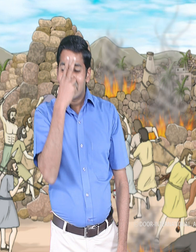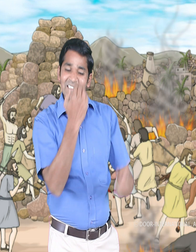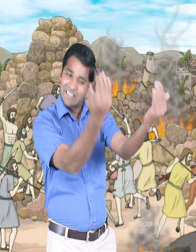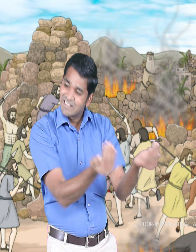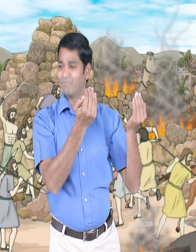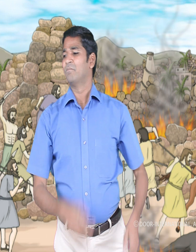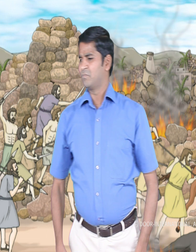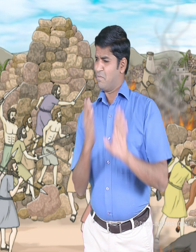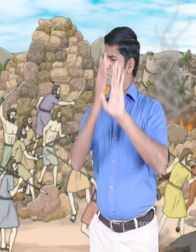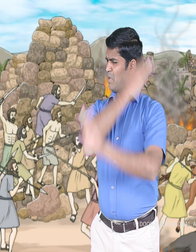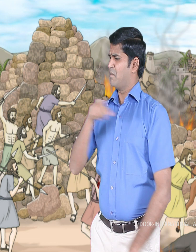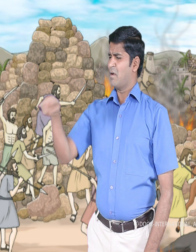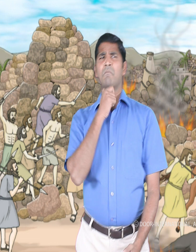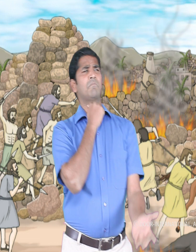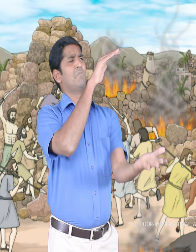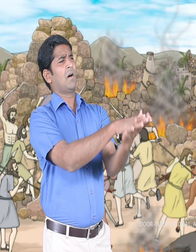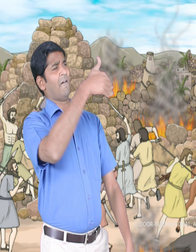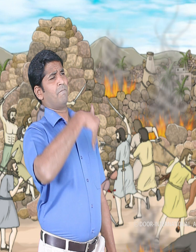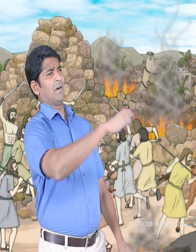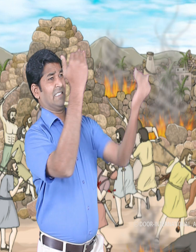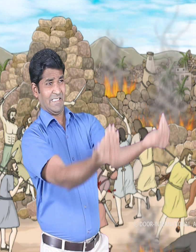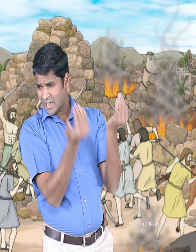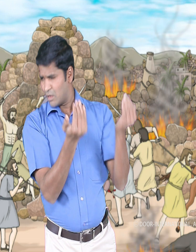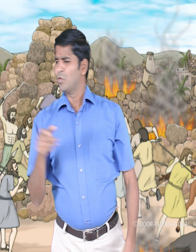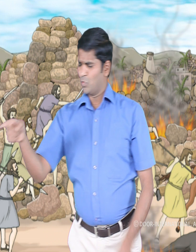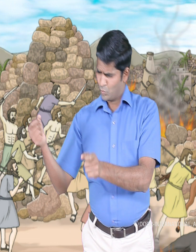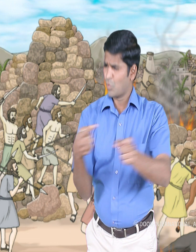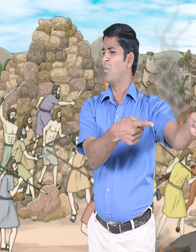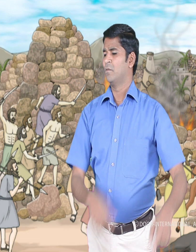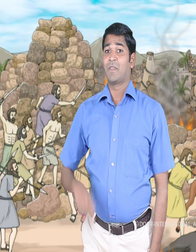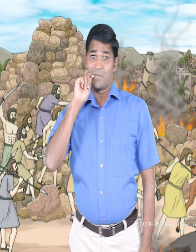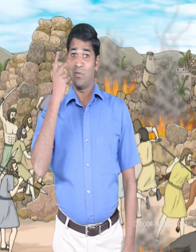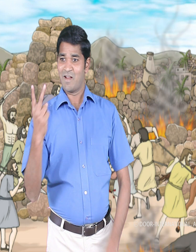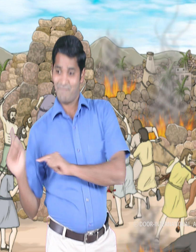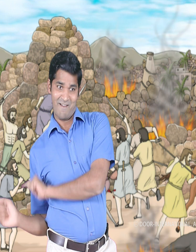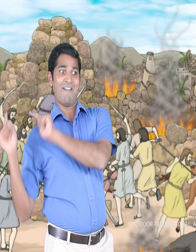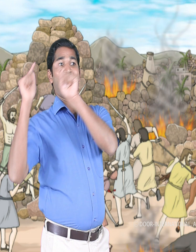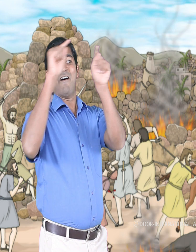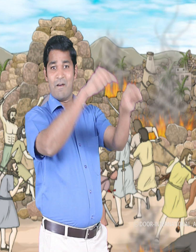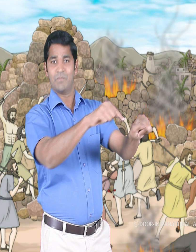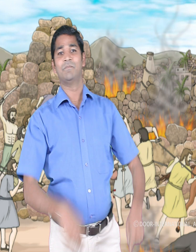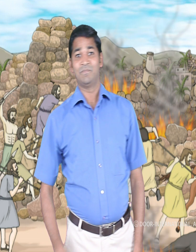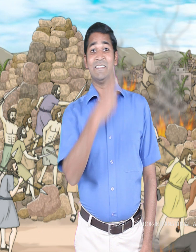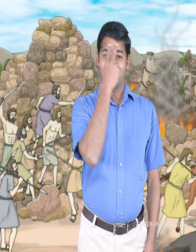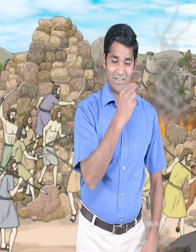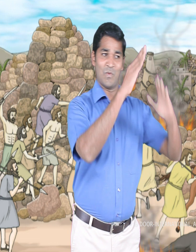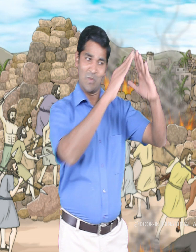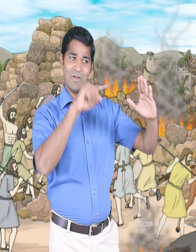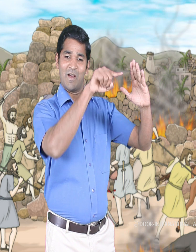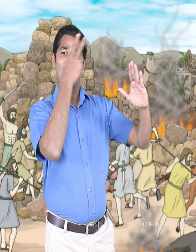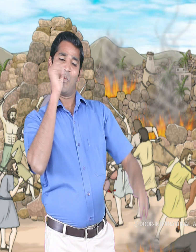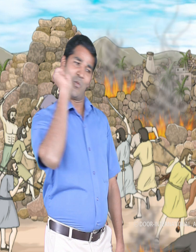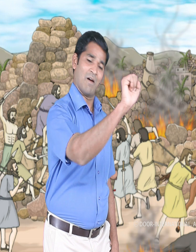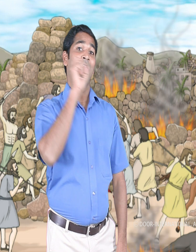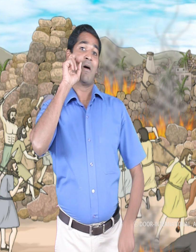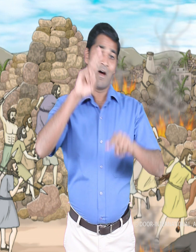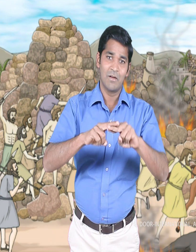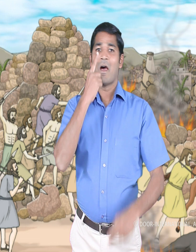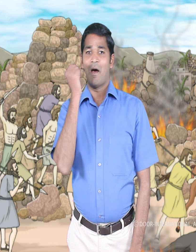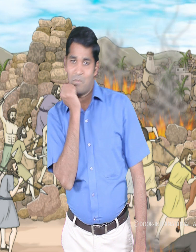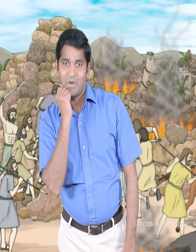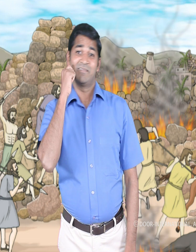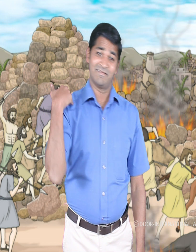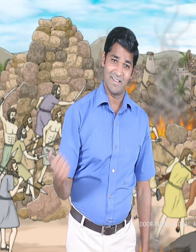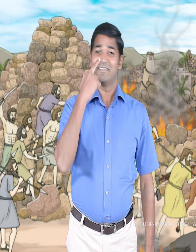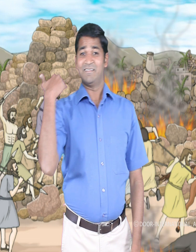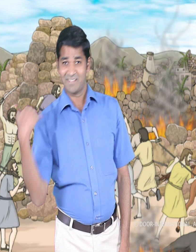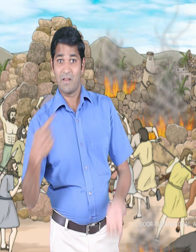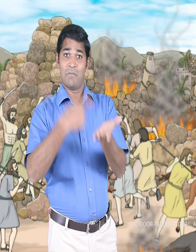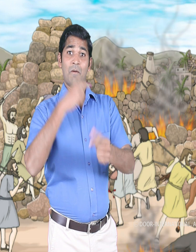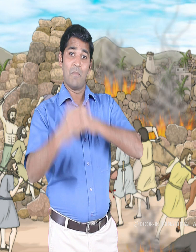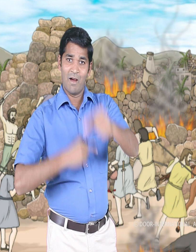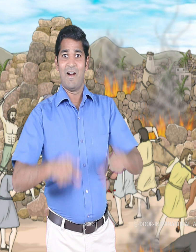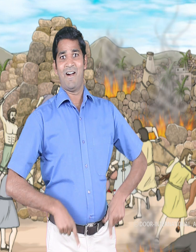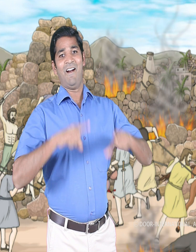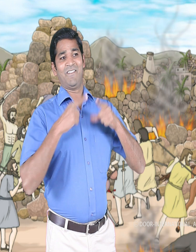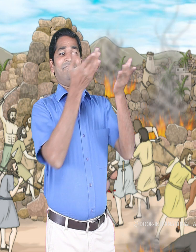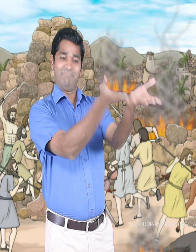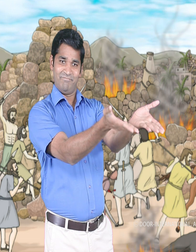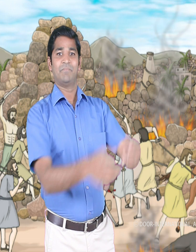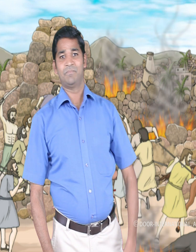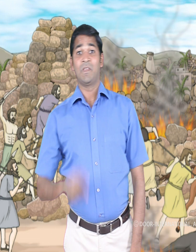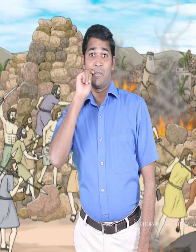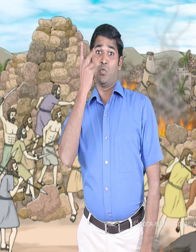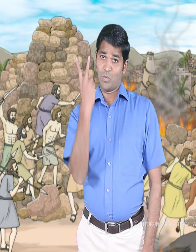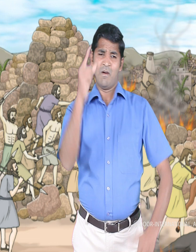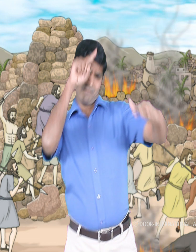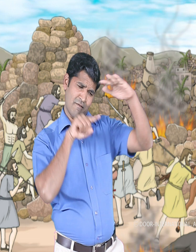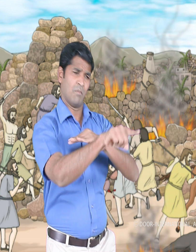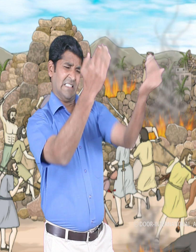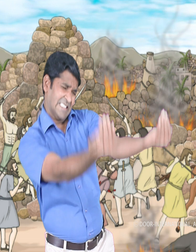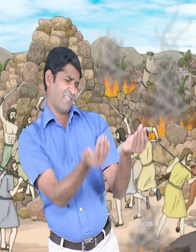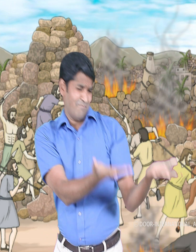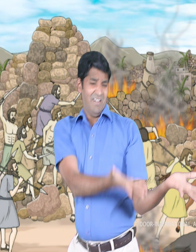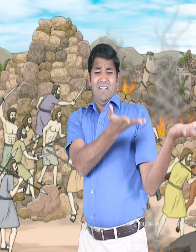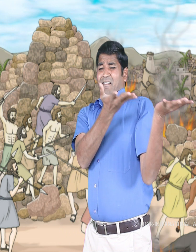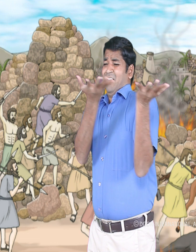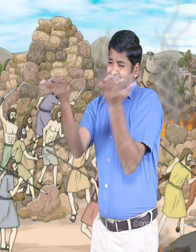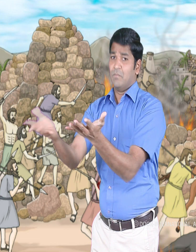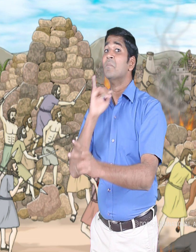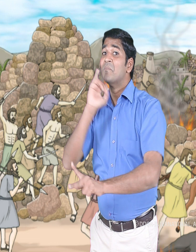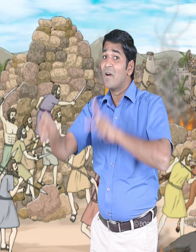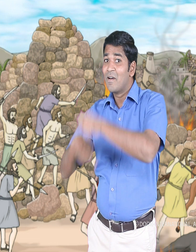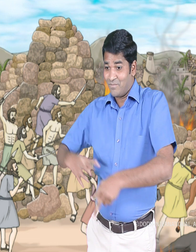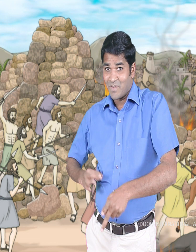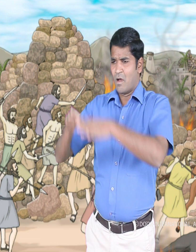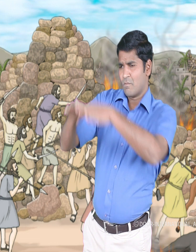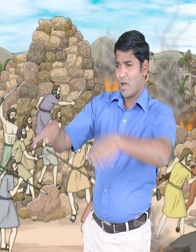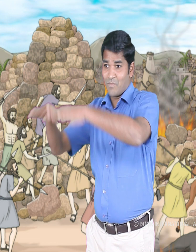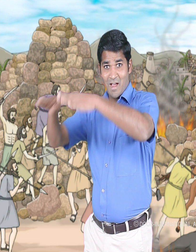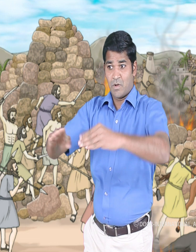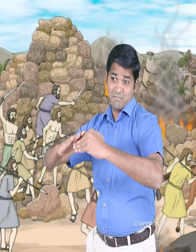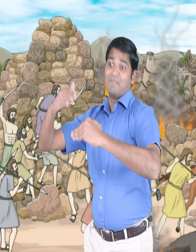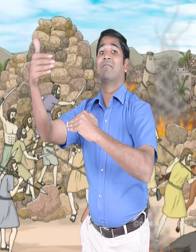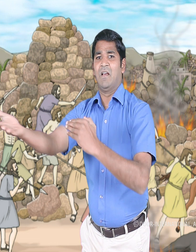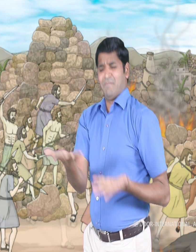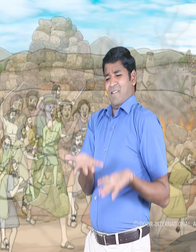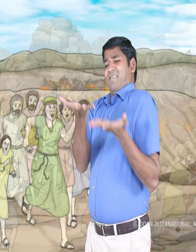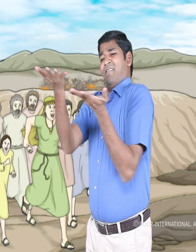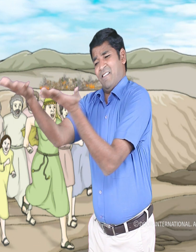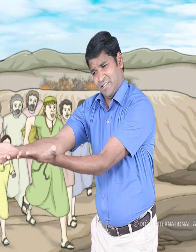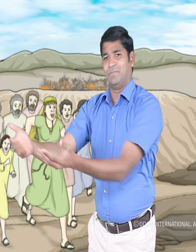Meanwhile, Joshua told the two men who had spied out the land, “Go into the house of the prostitute and bring out the woman and all who are with her, just as you promised her.”